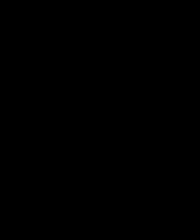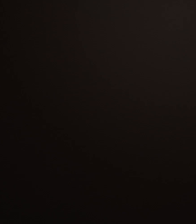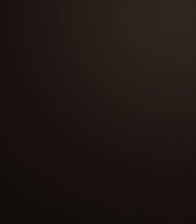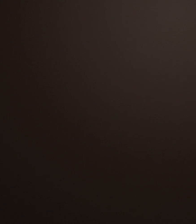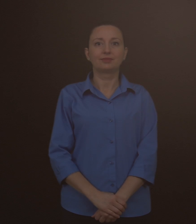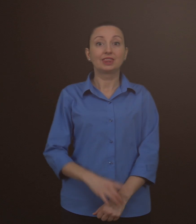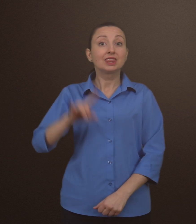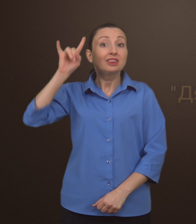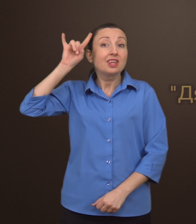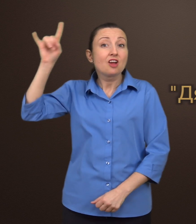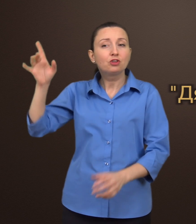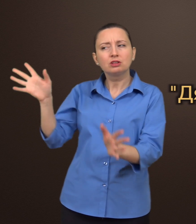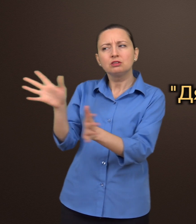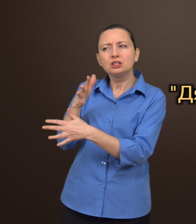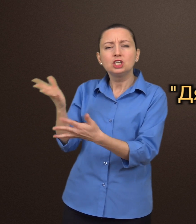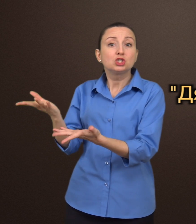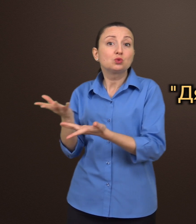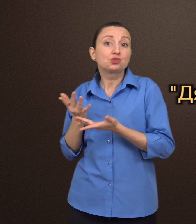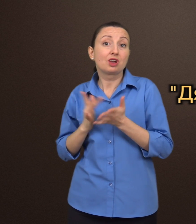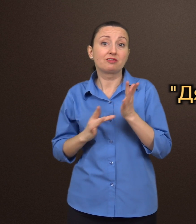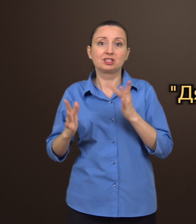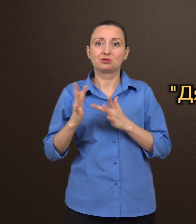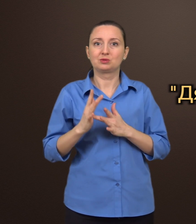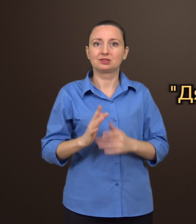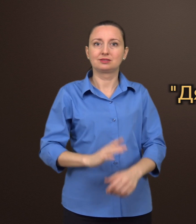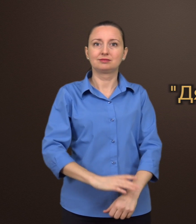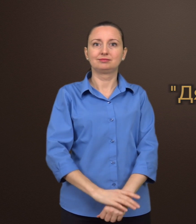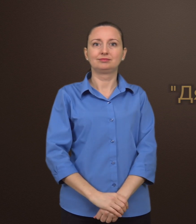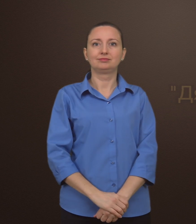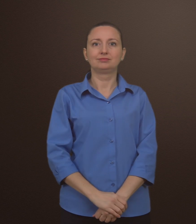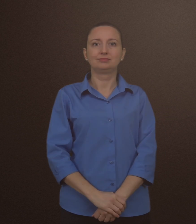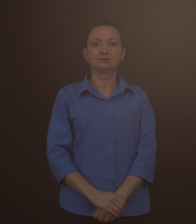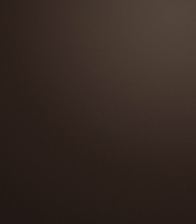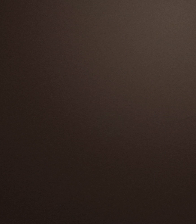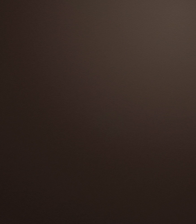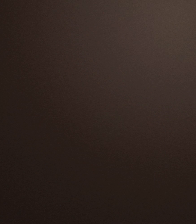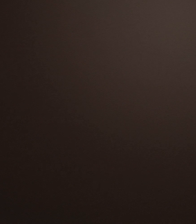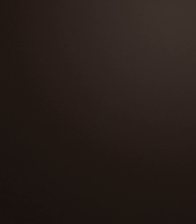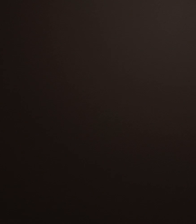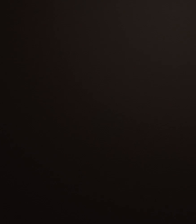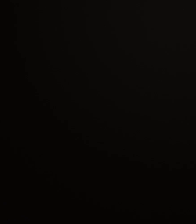The devil tempts Jesus